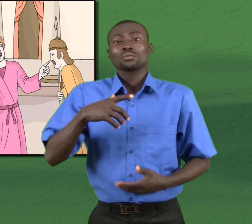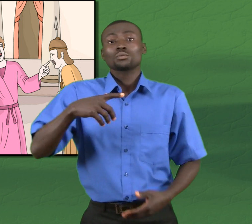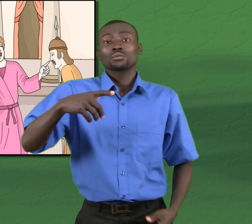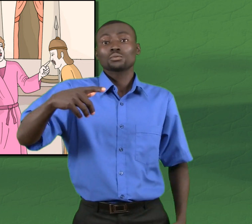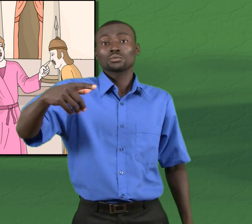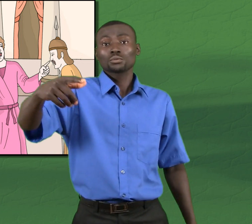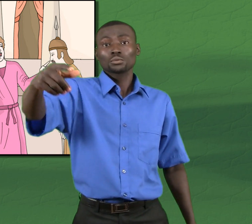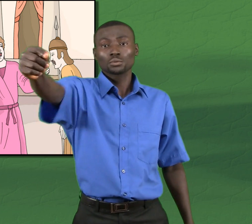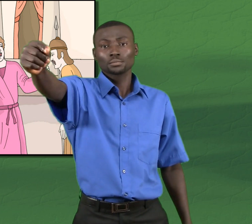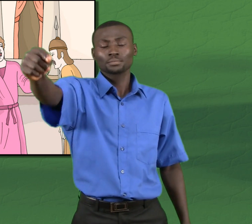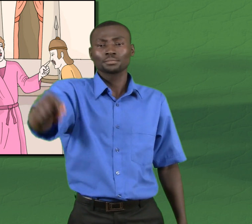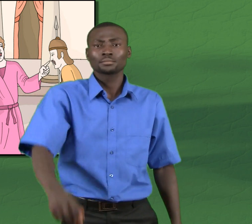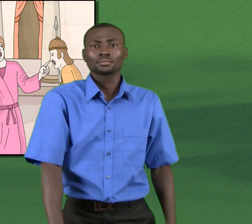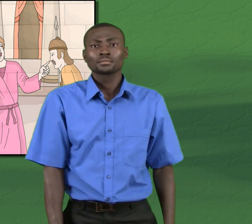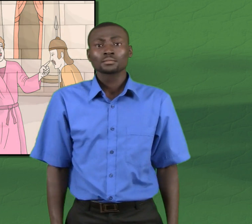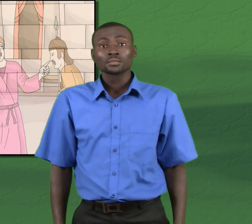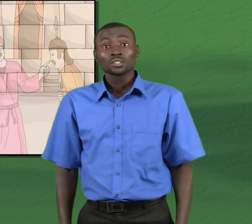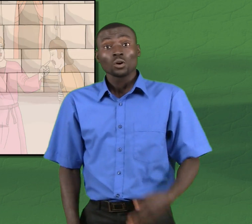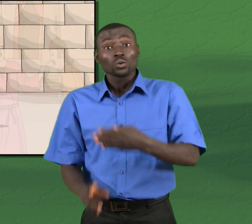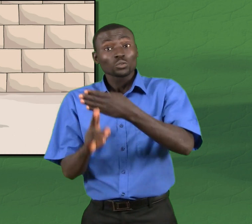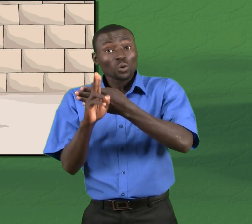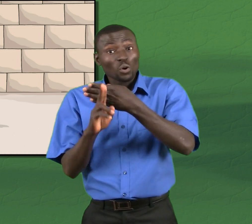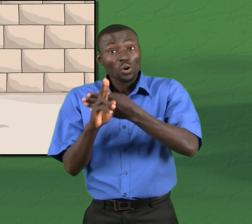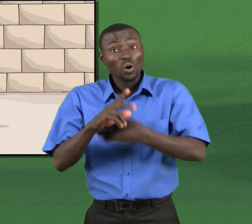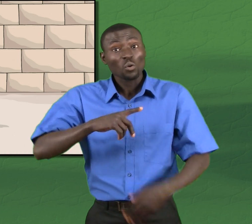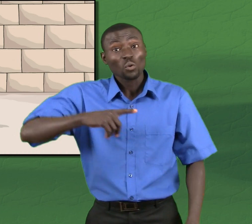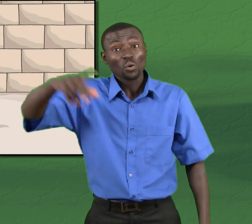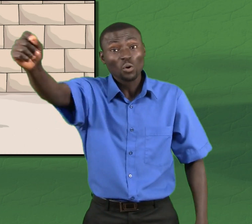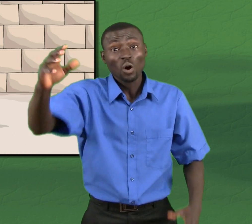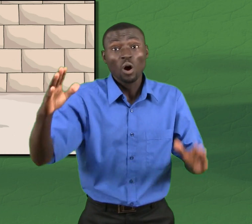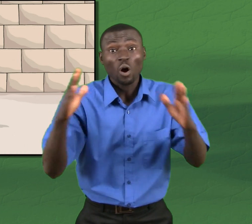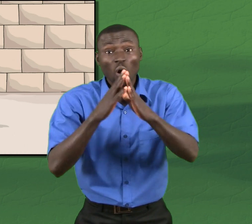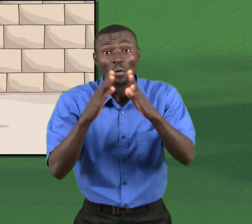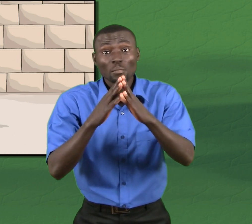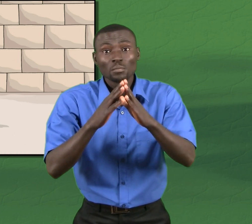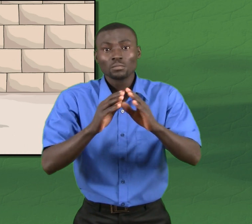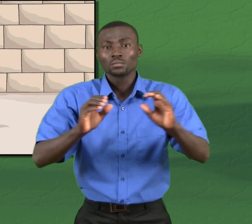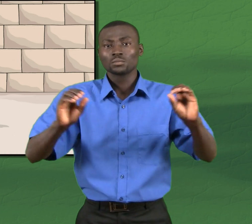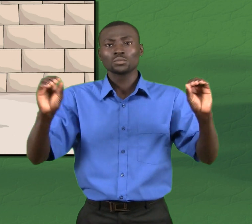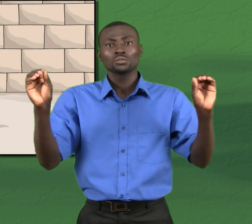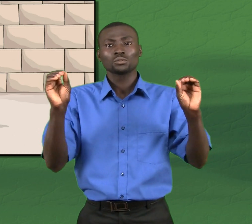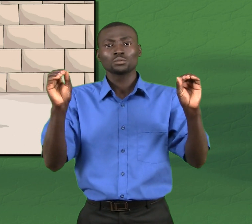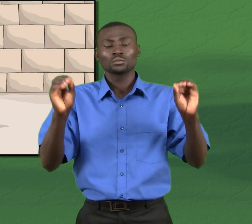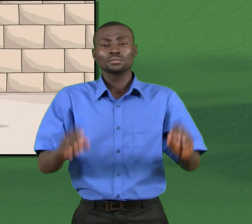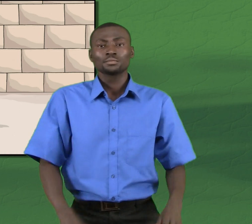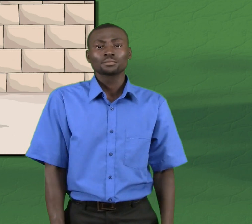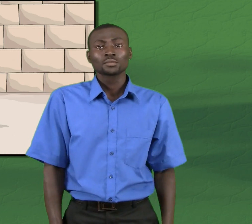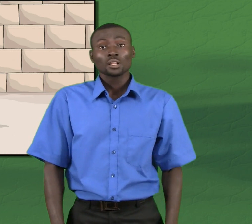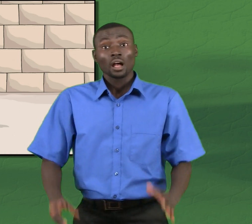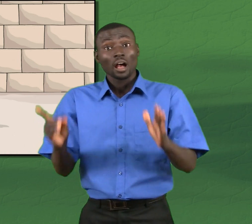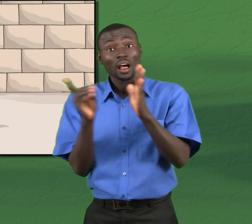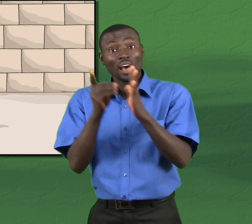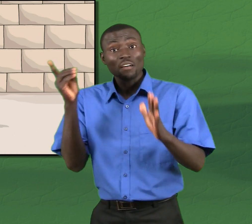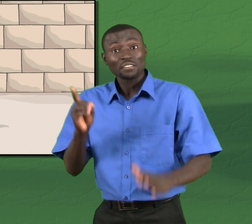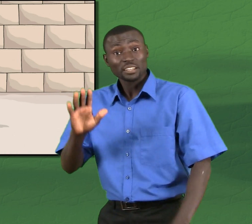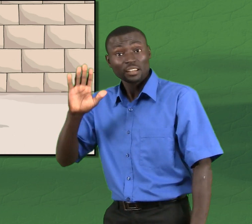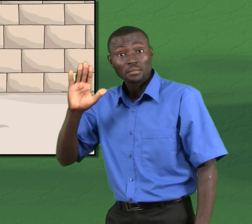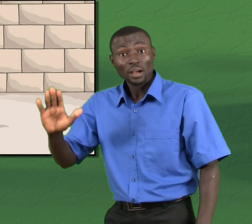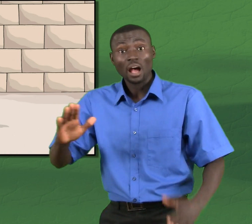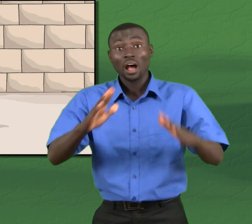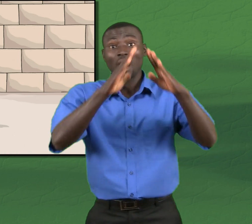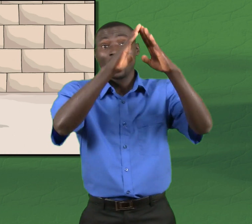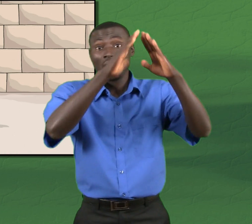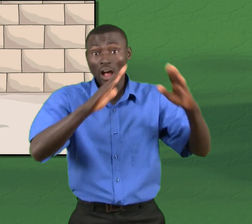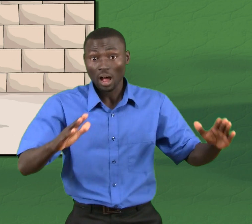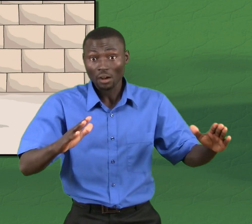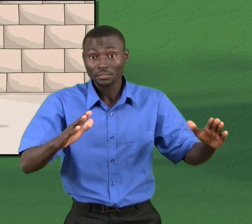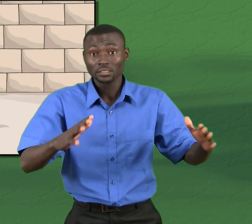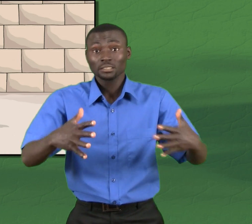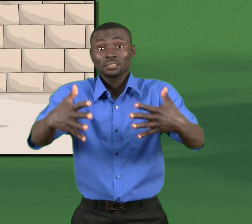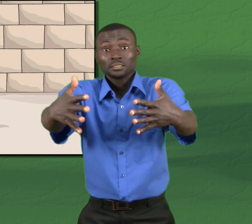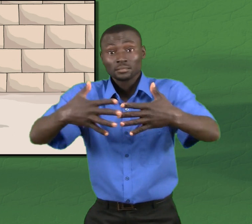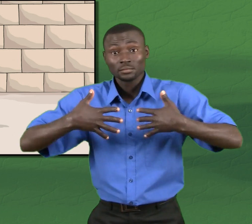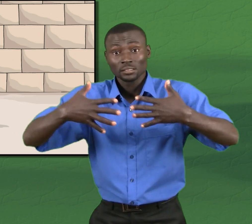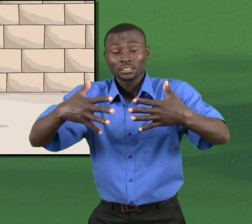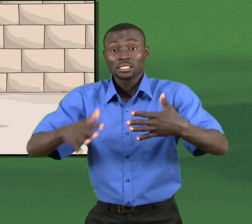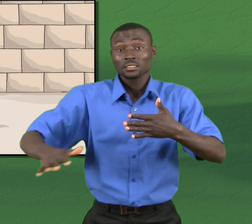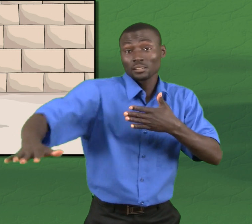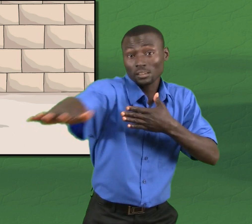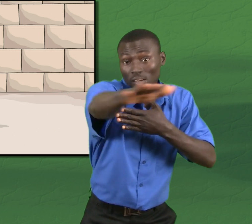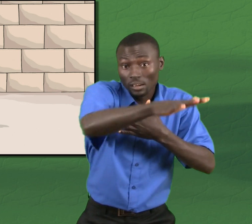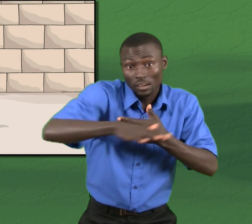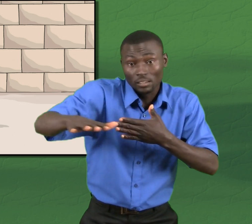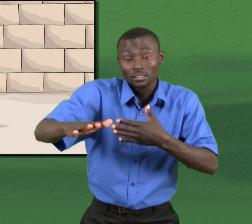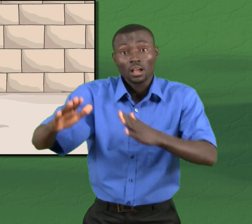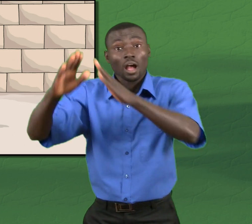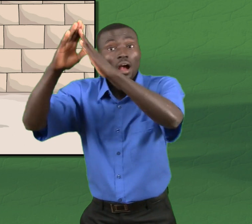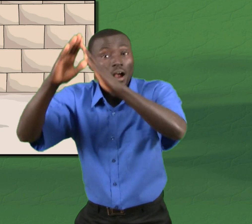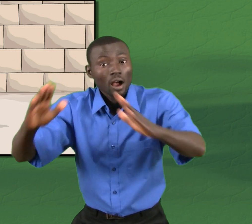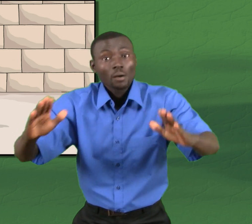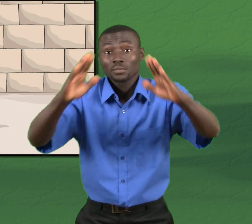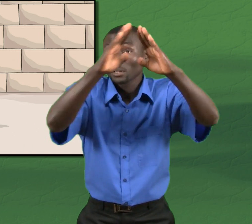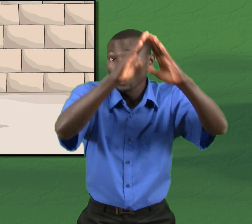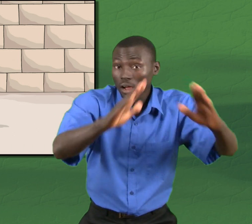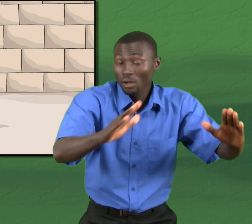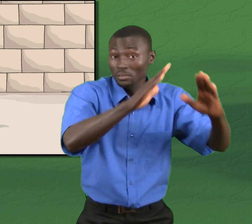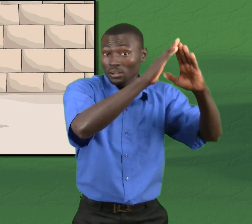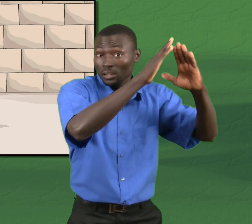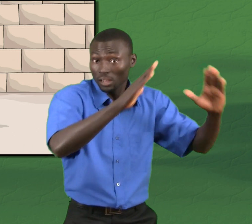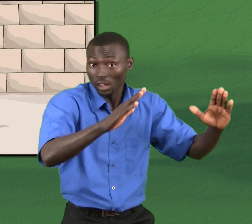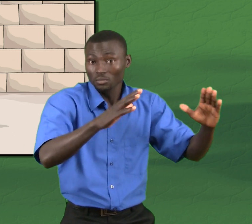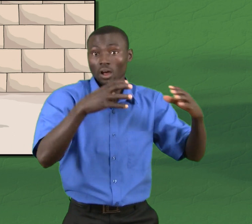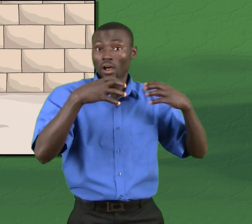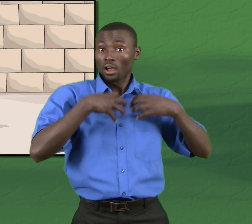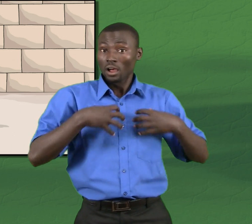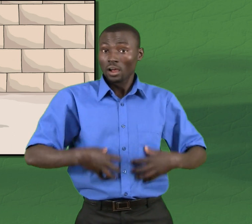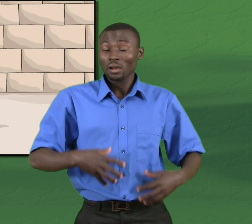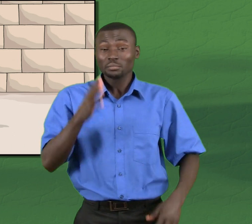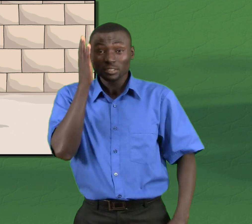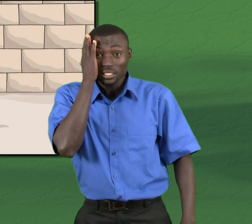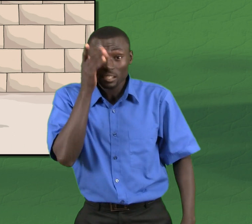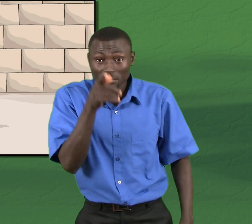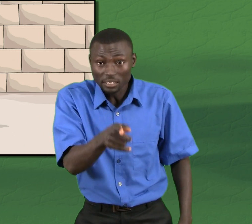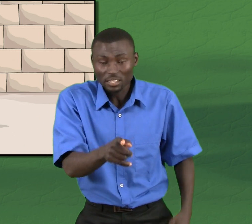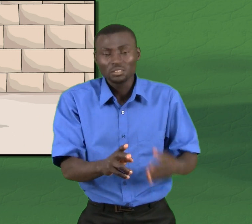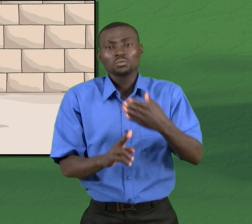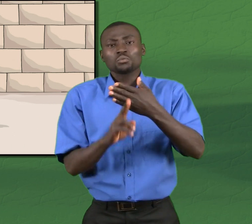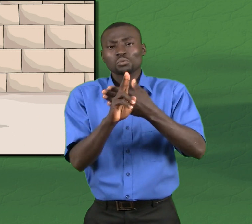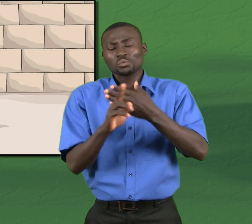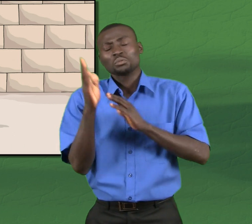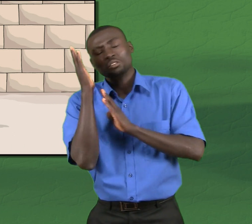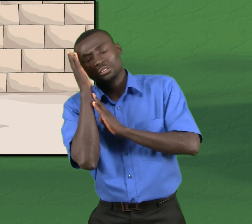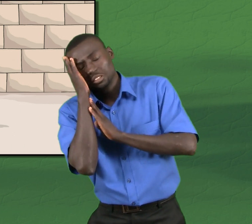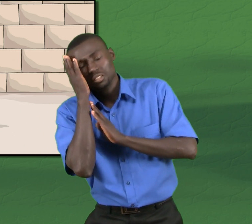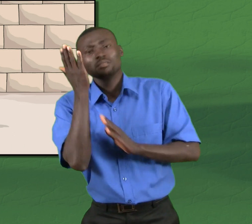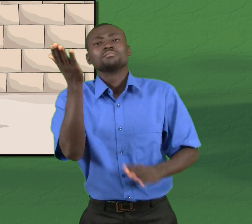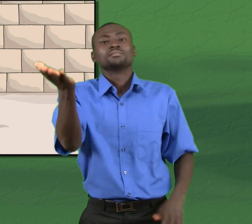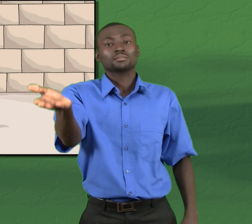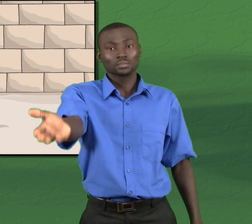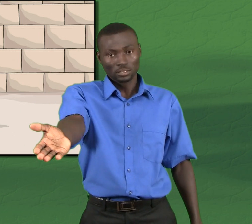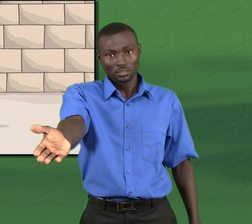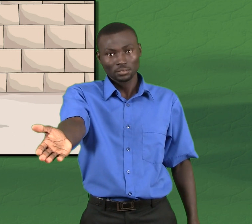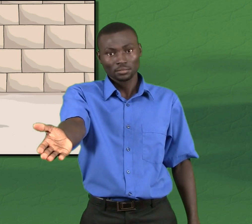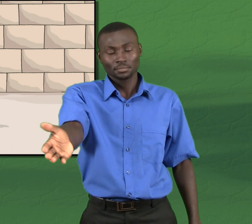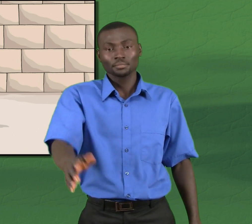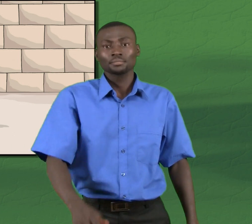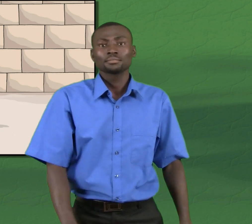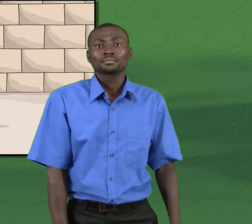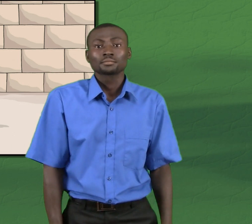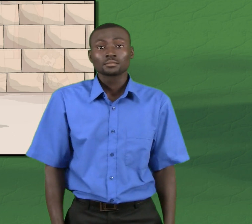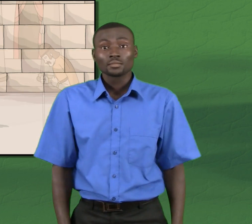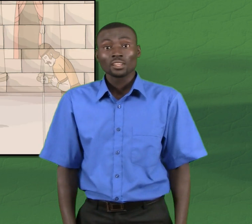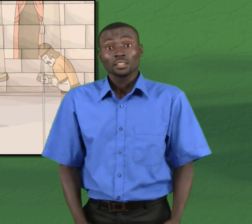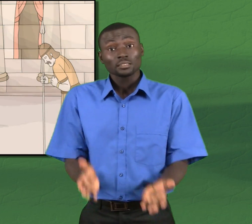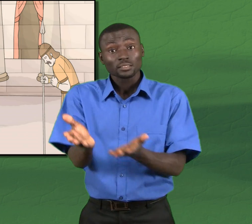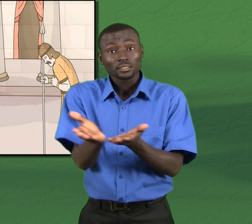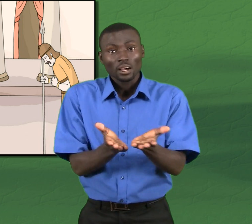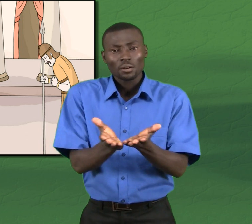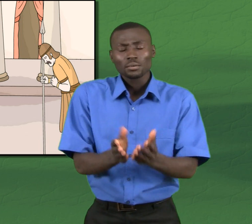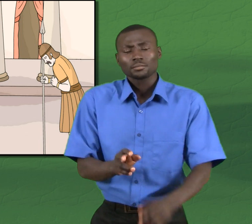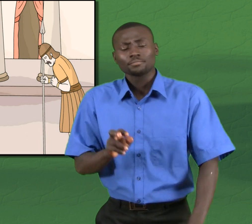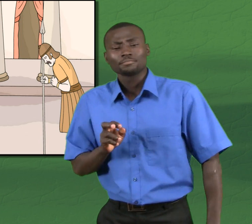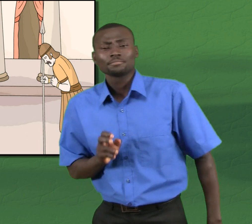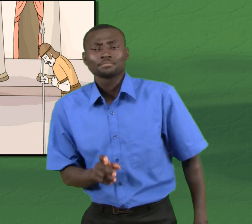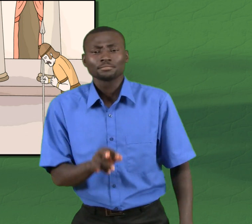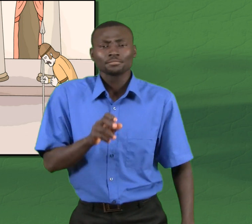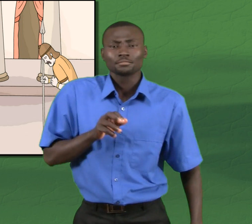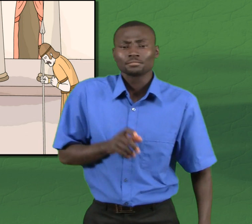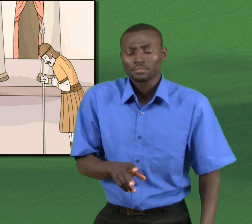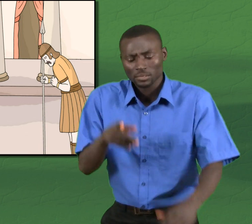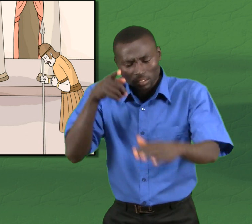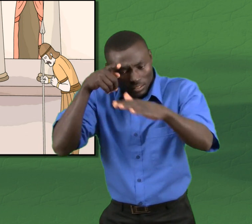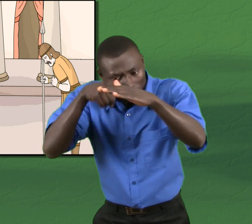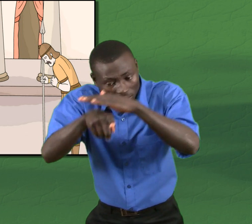But Uriah slept at the door of the palace with all his master’s servants; he did not go down to his house.